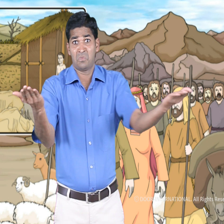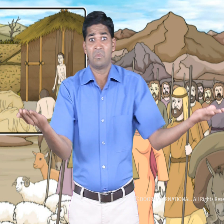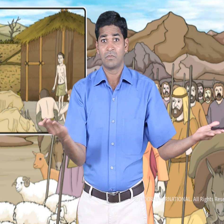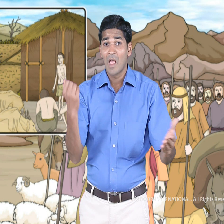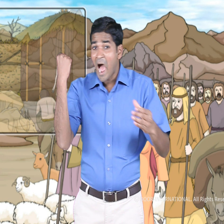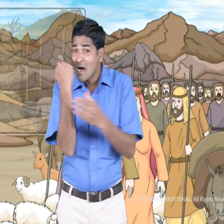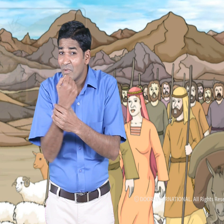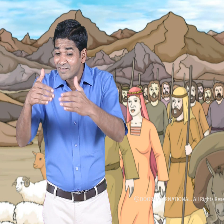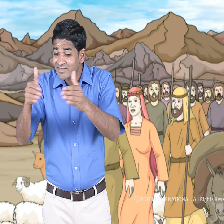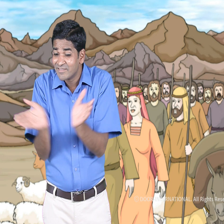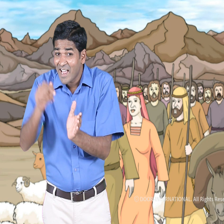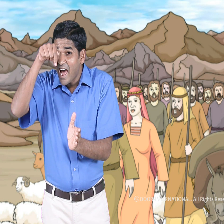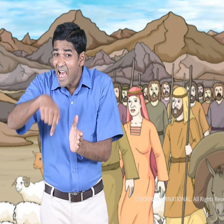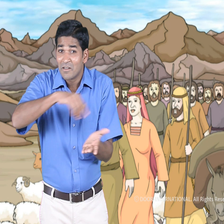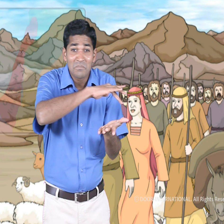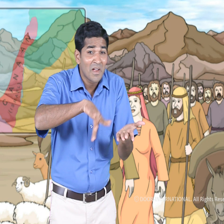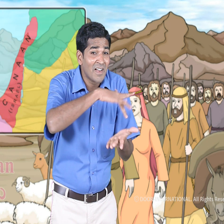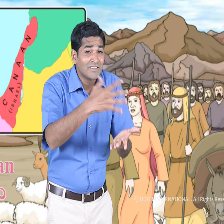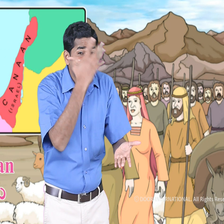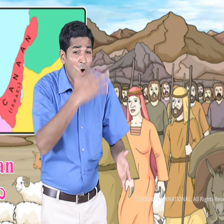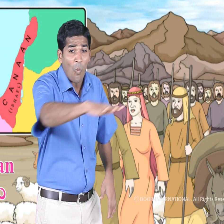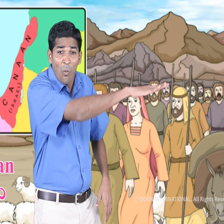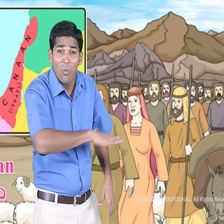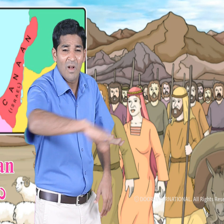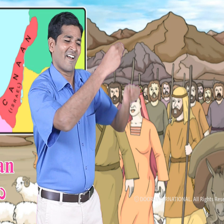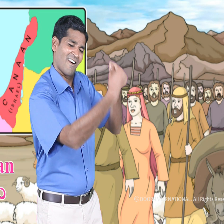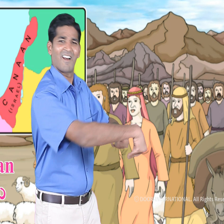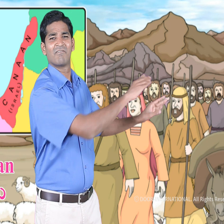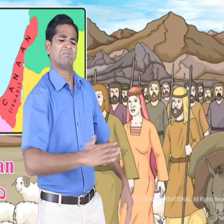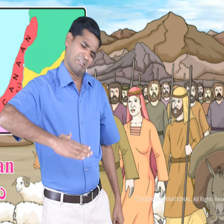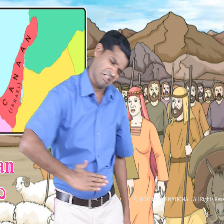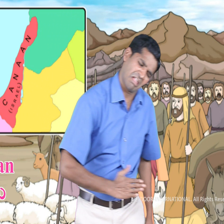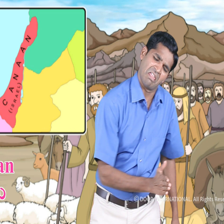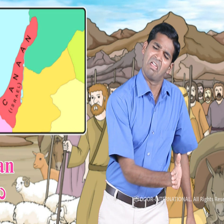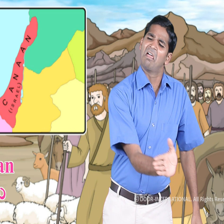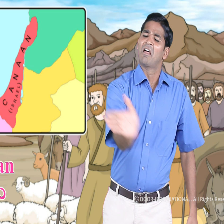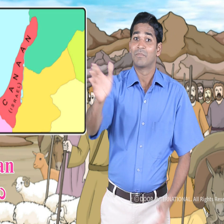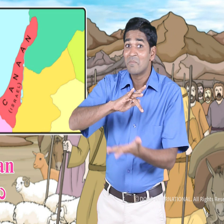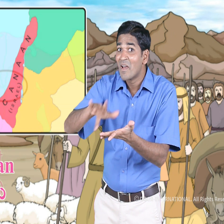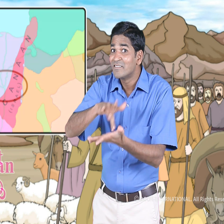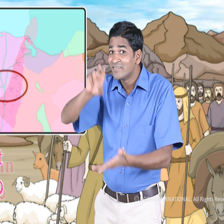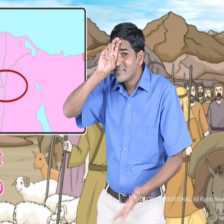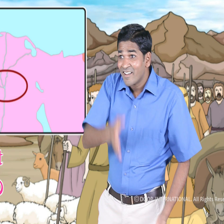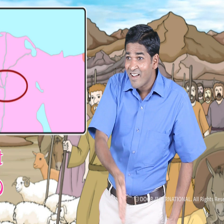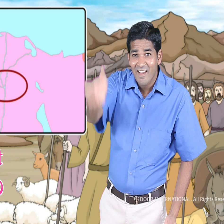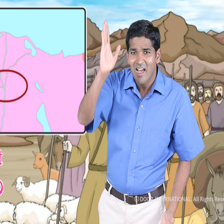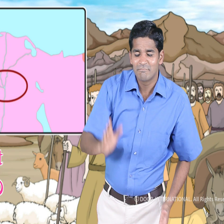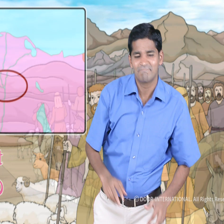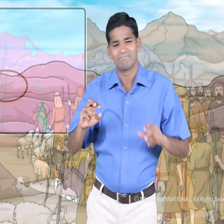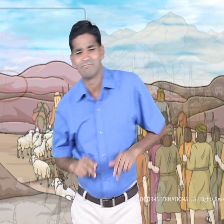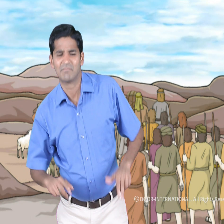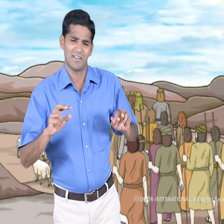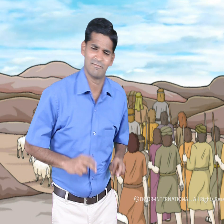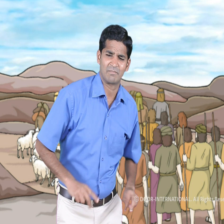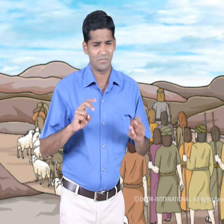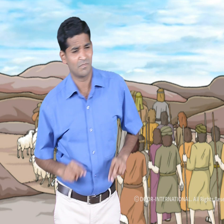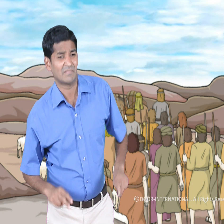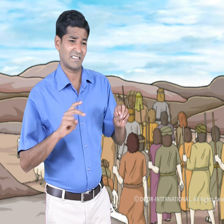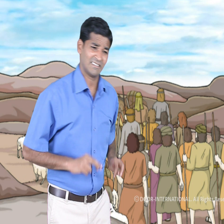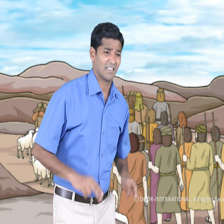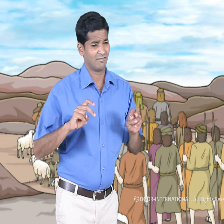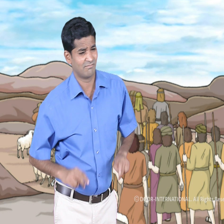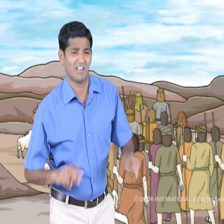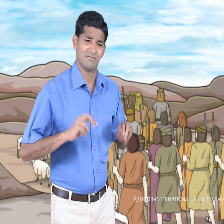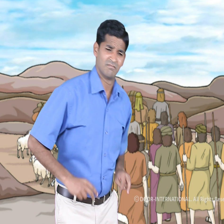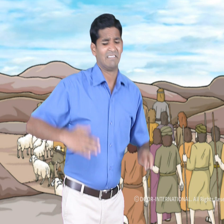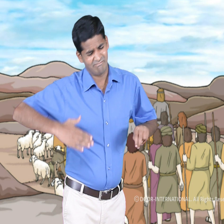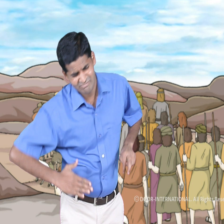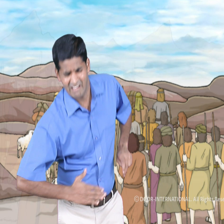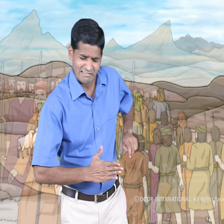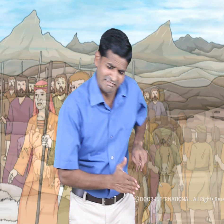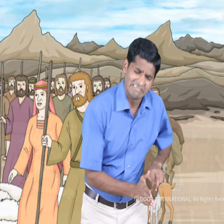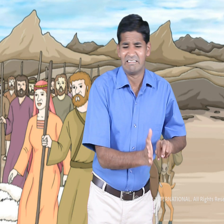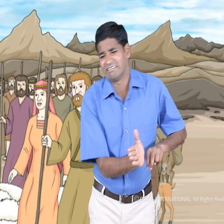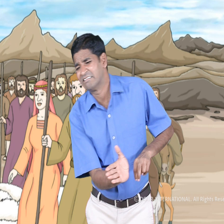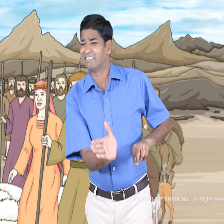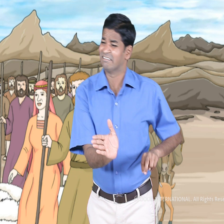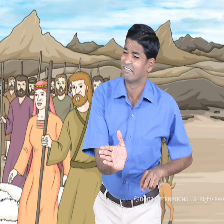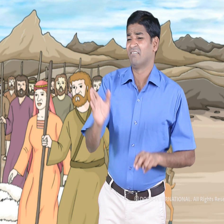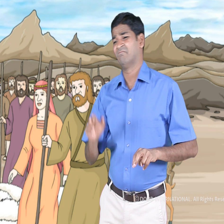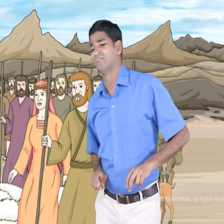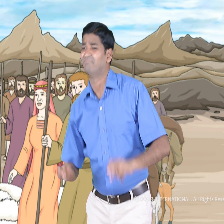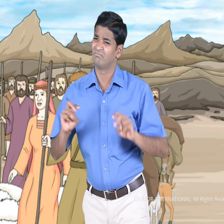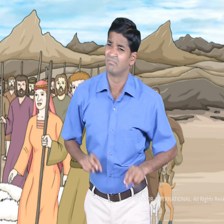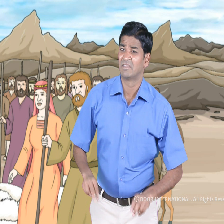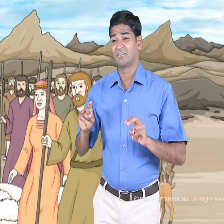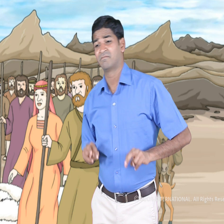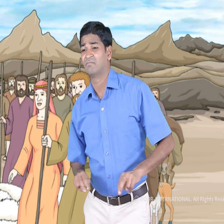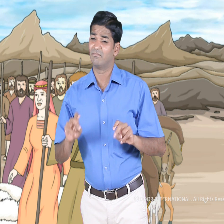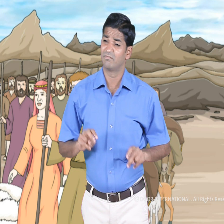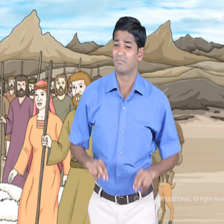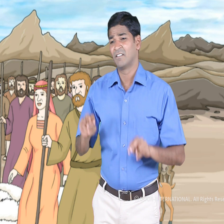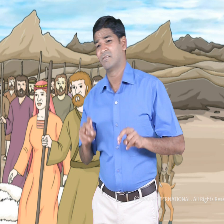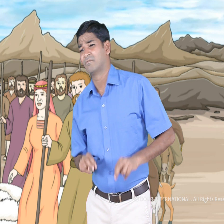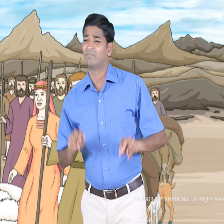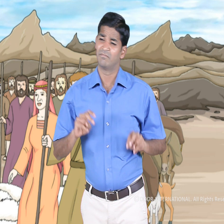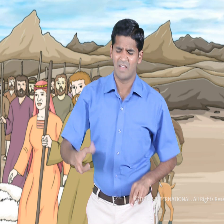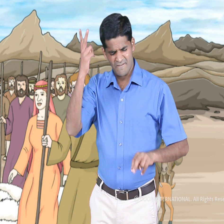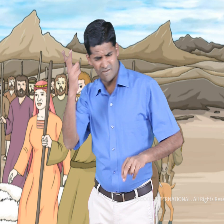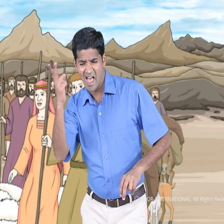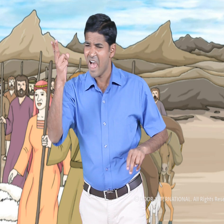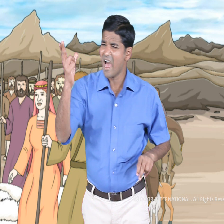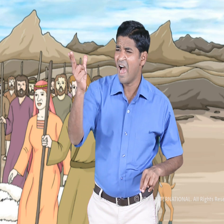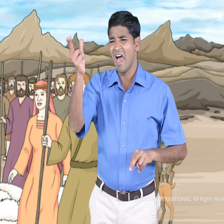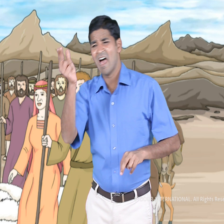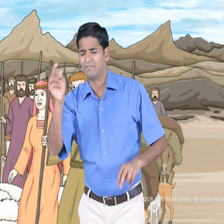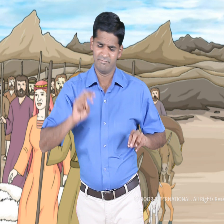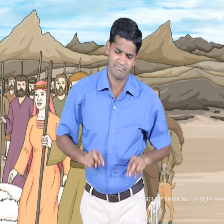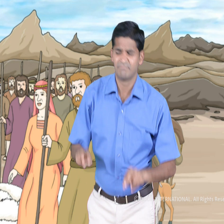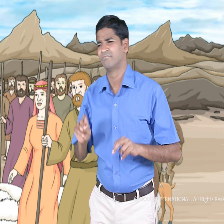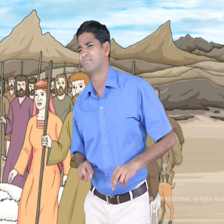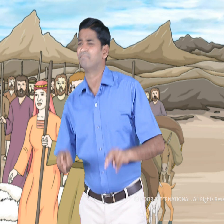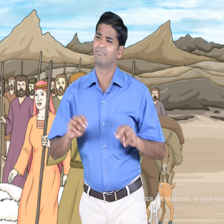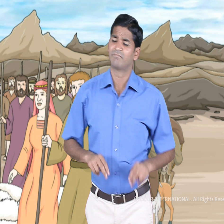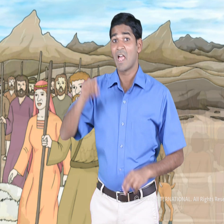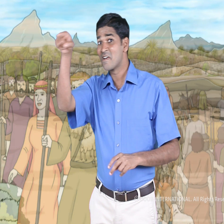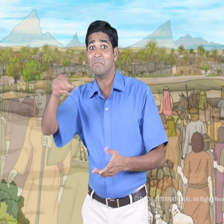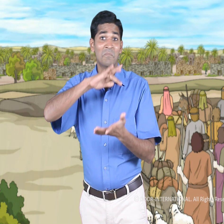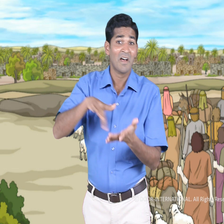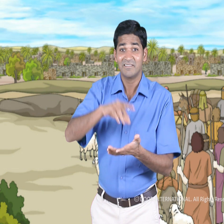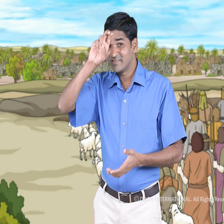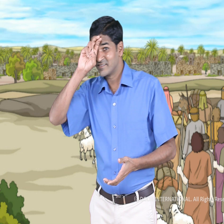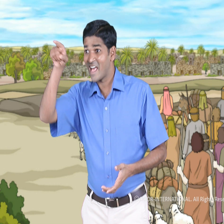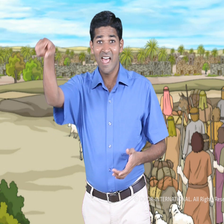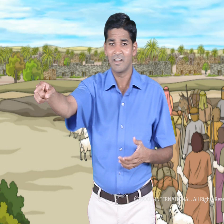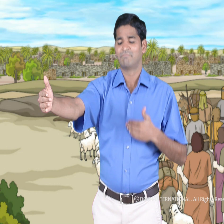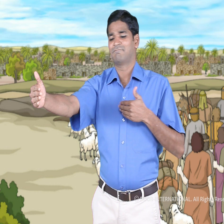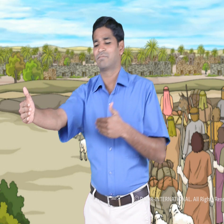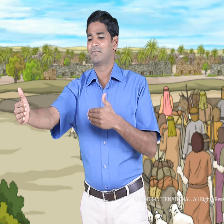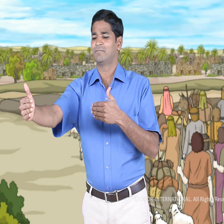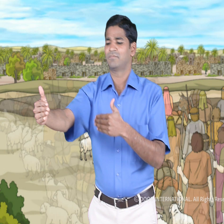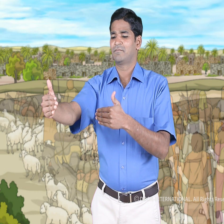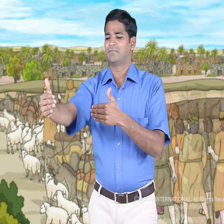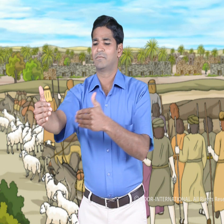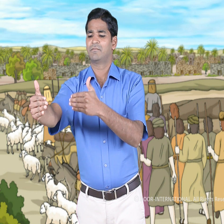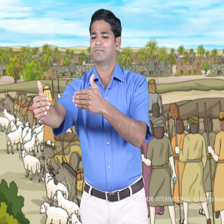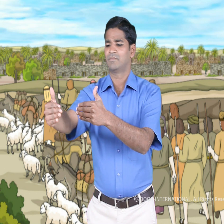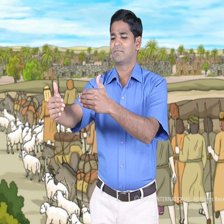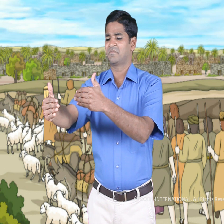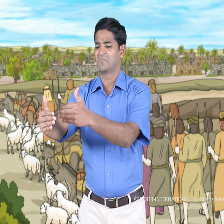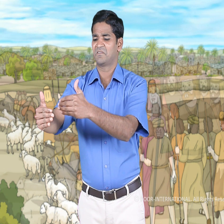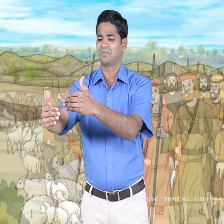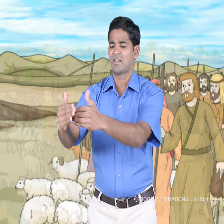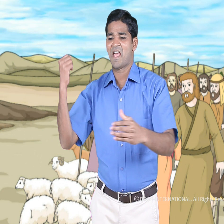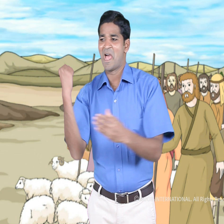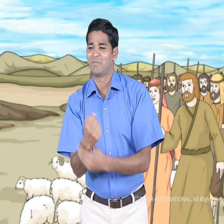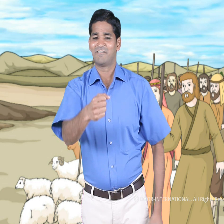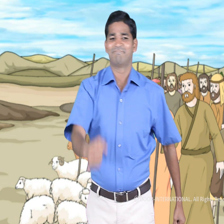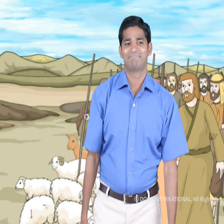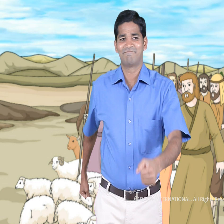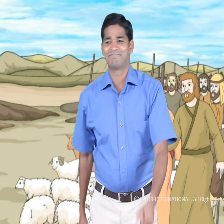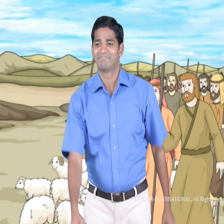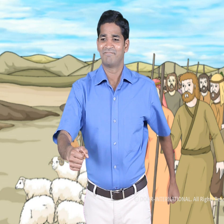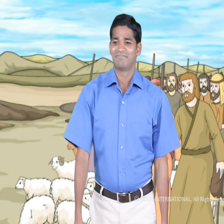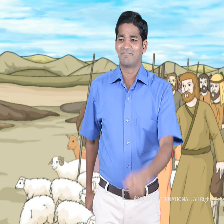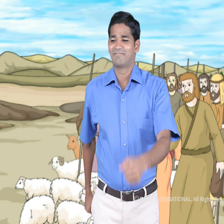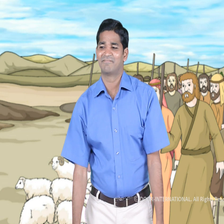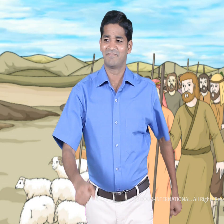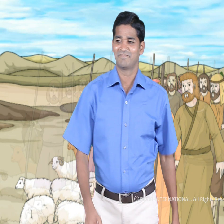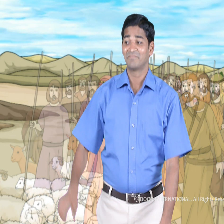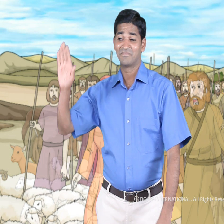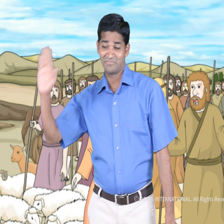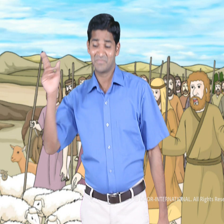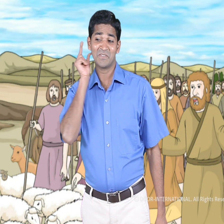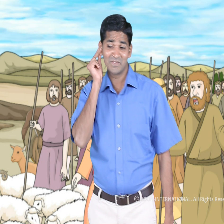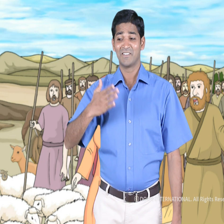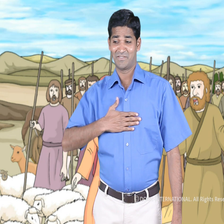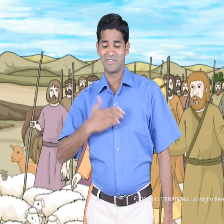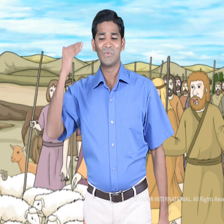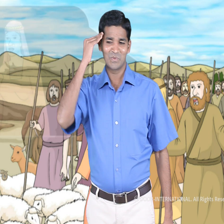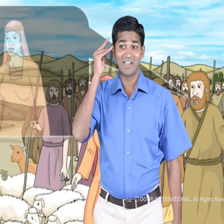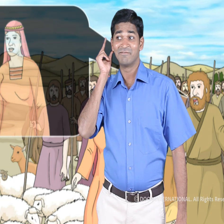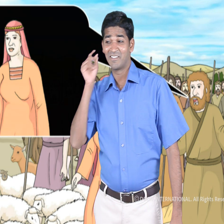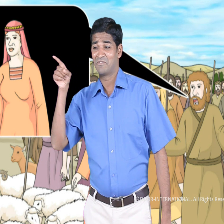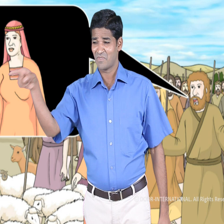So Abram went down to Egypt to live there for a while because the famine was severe.